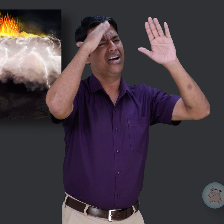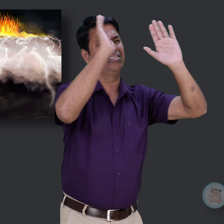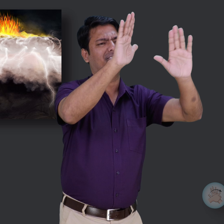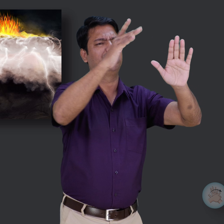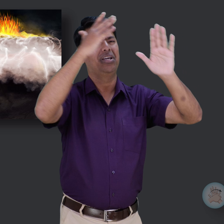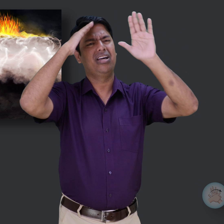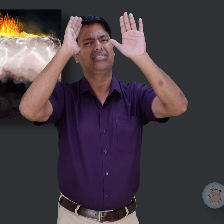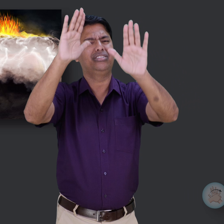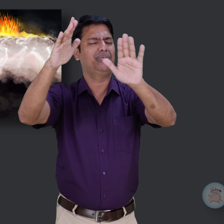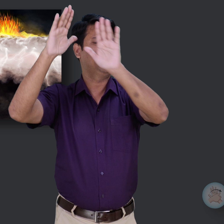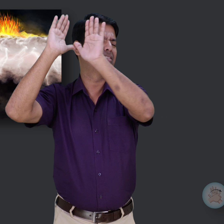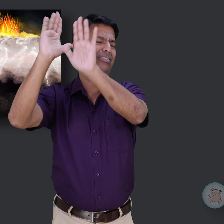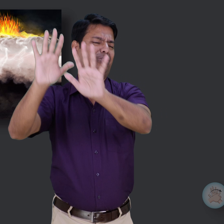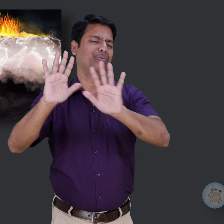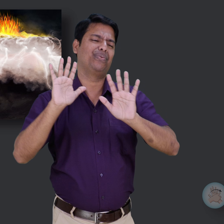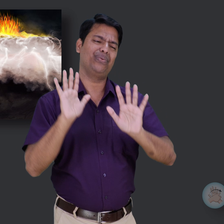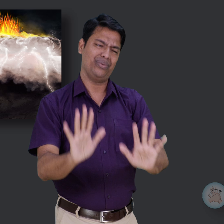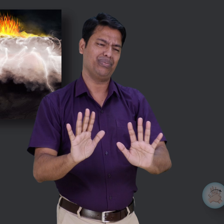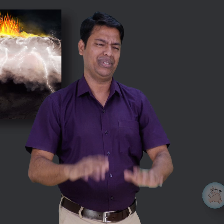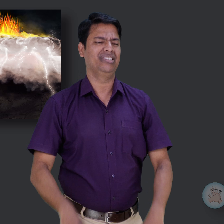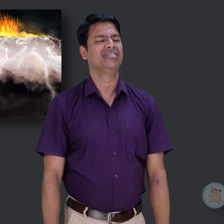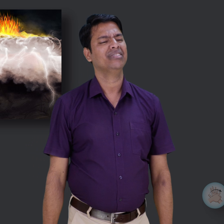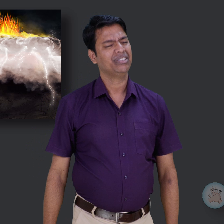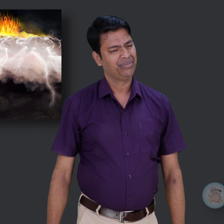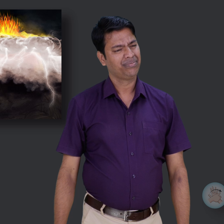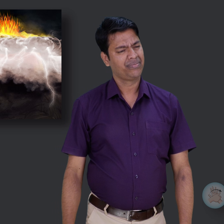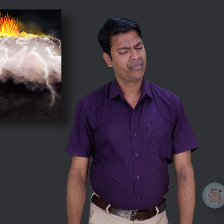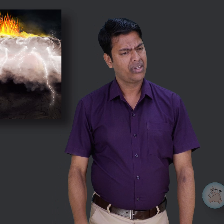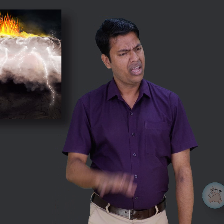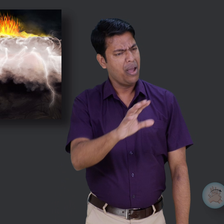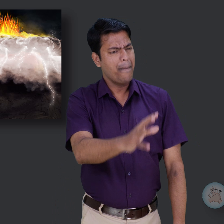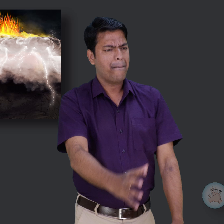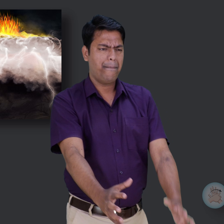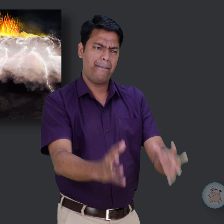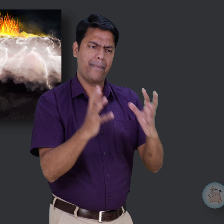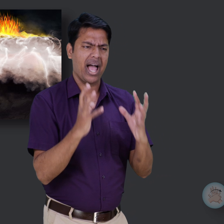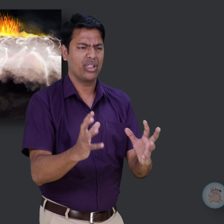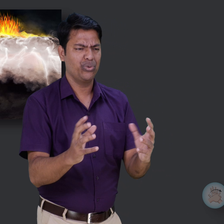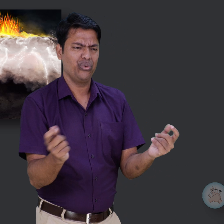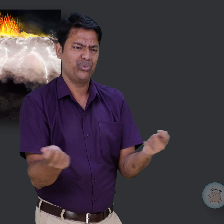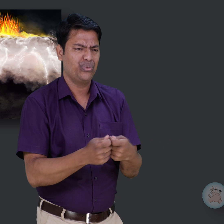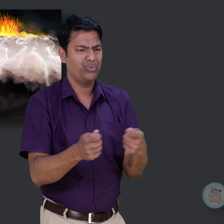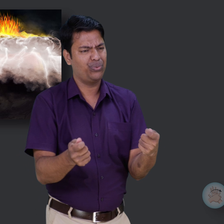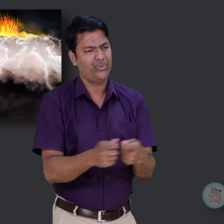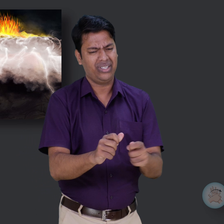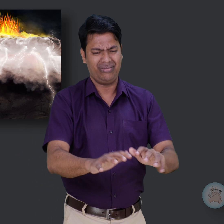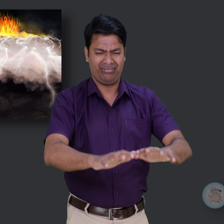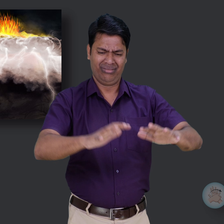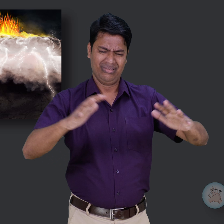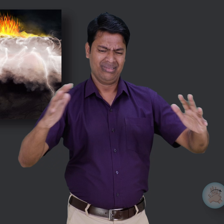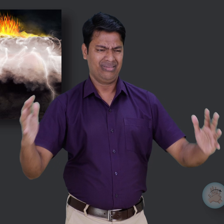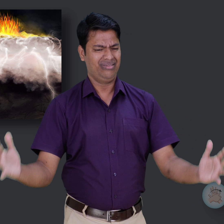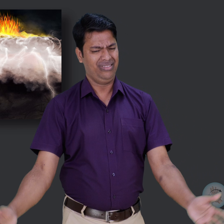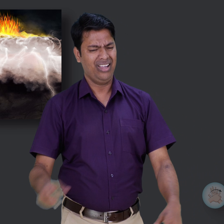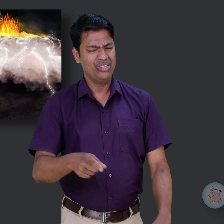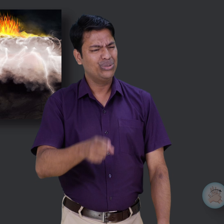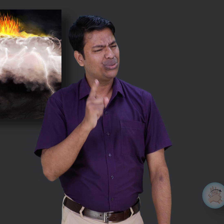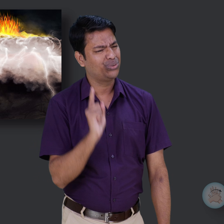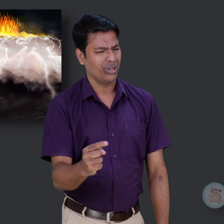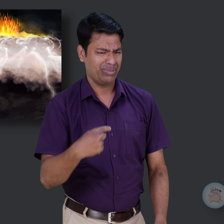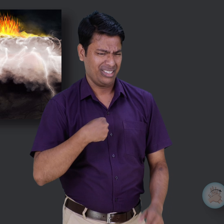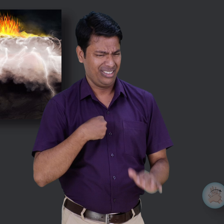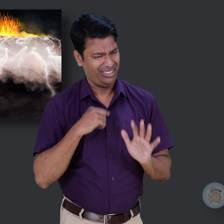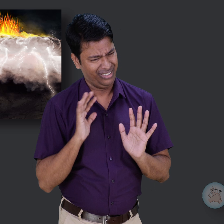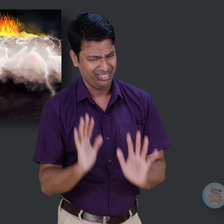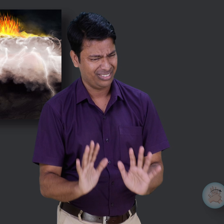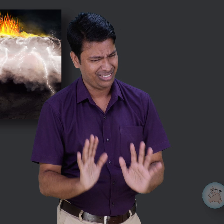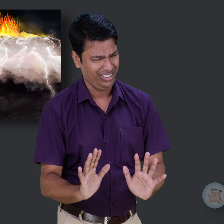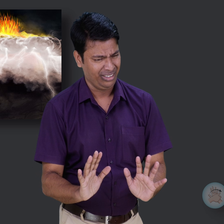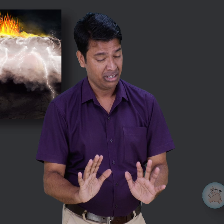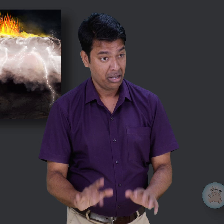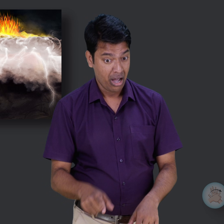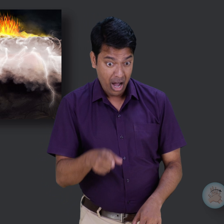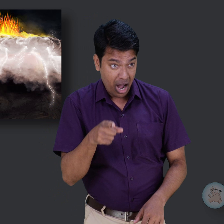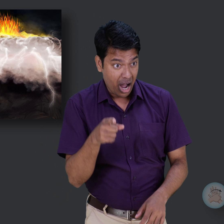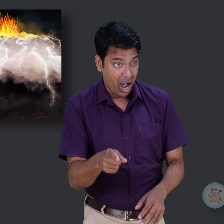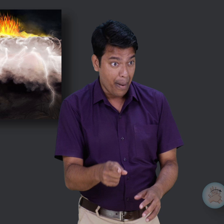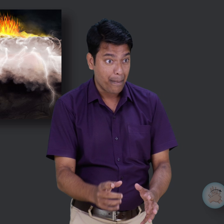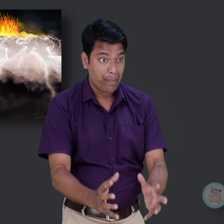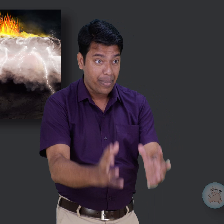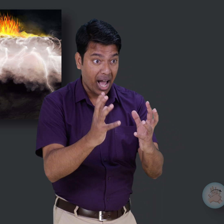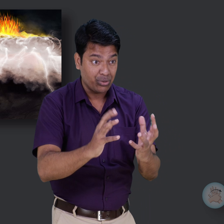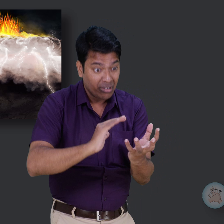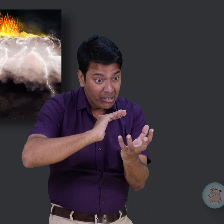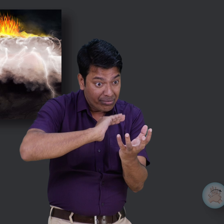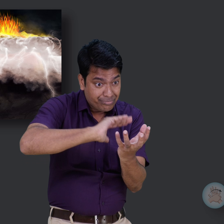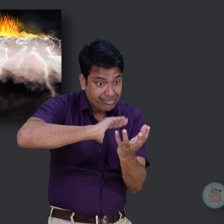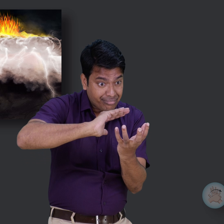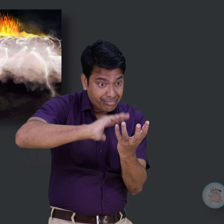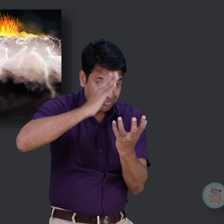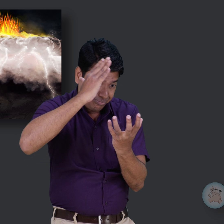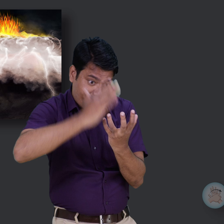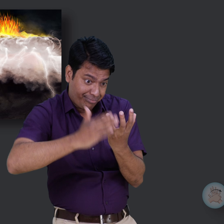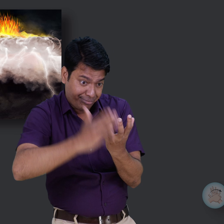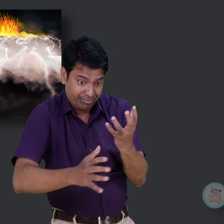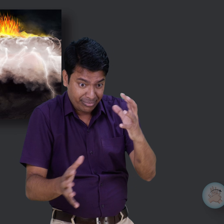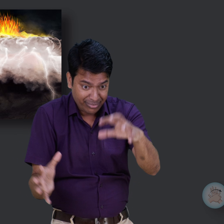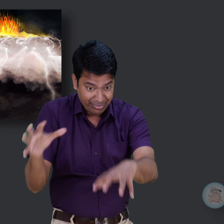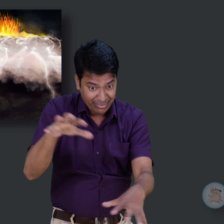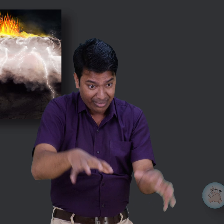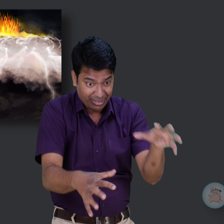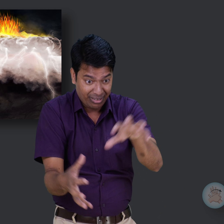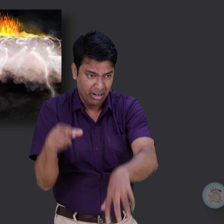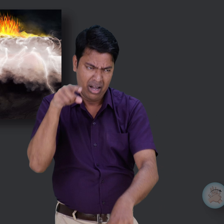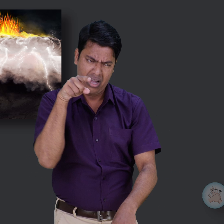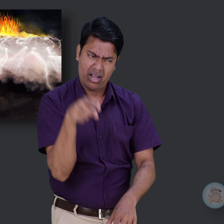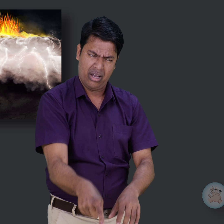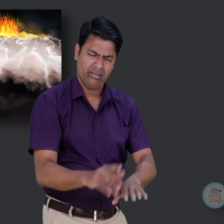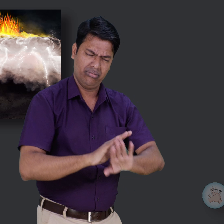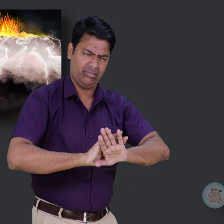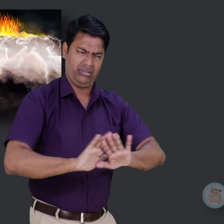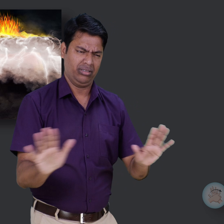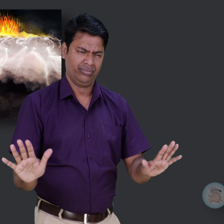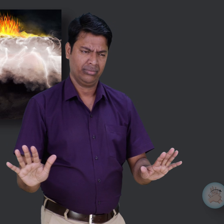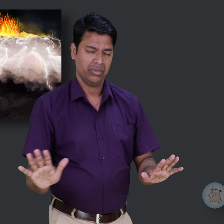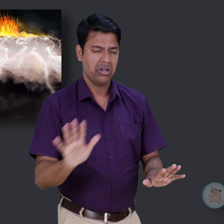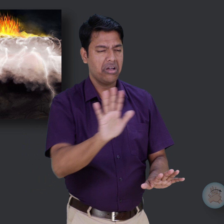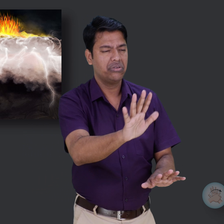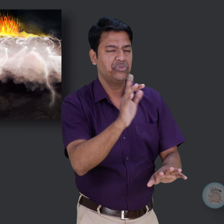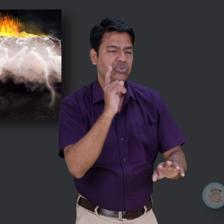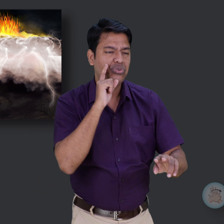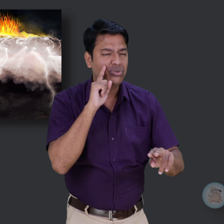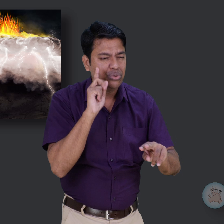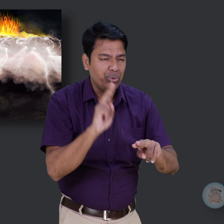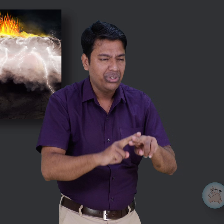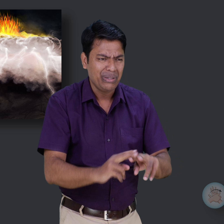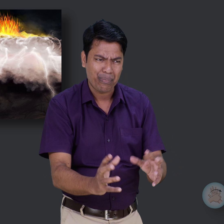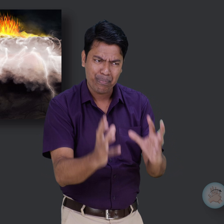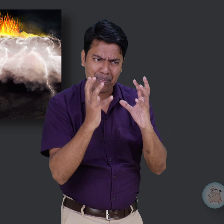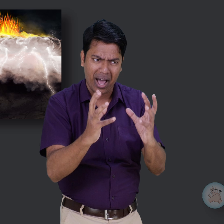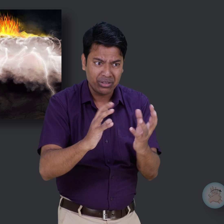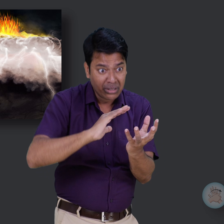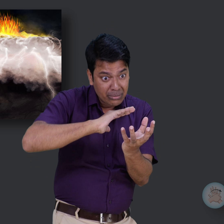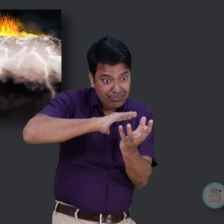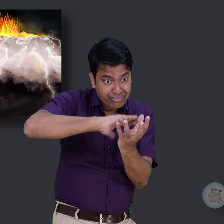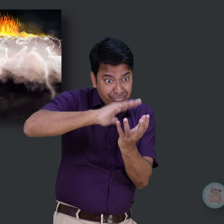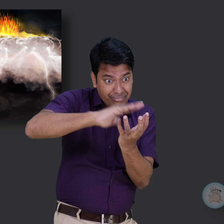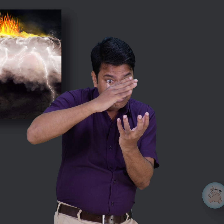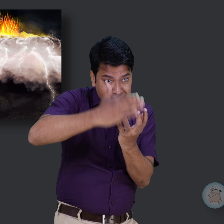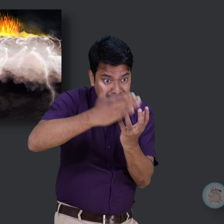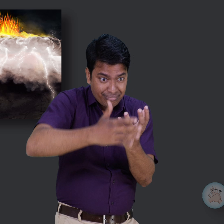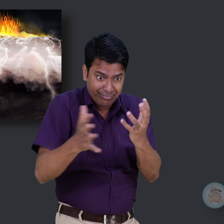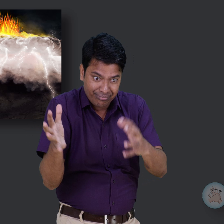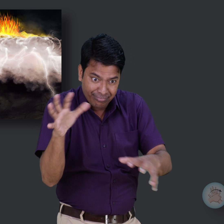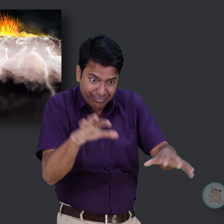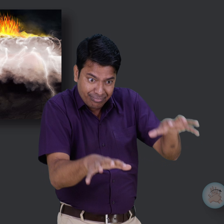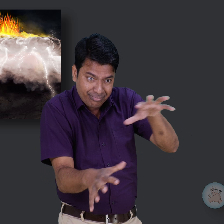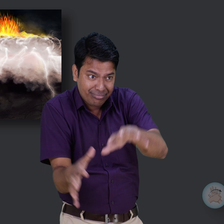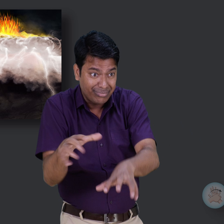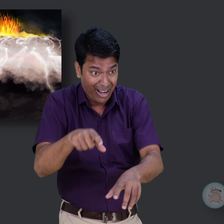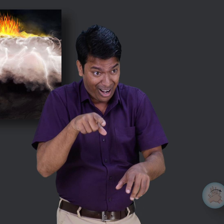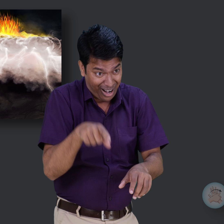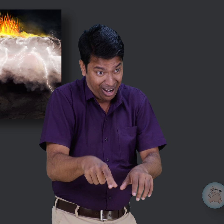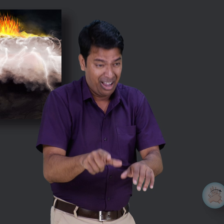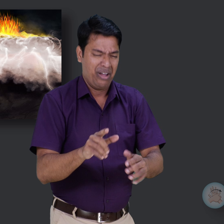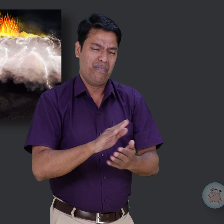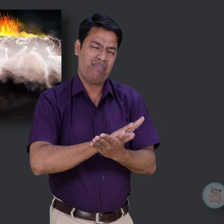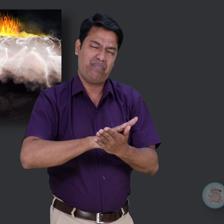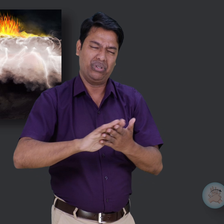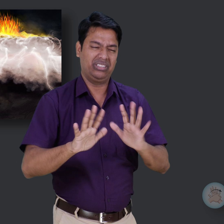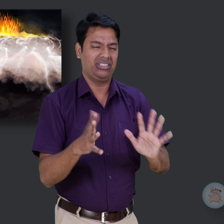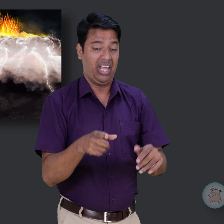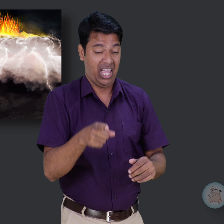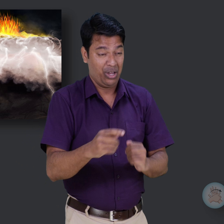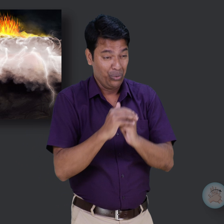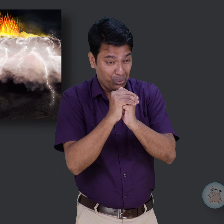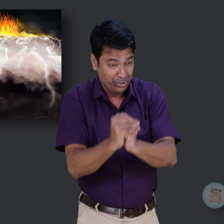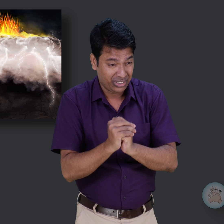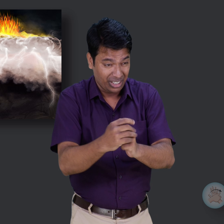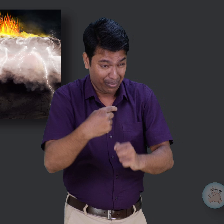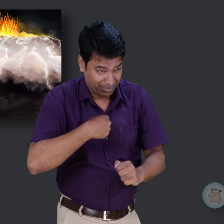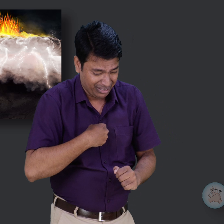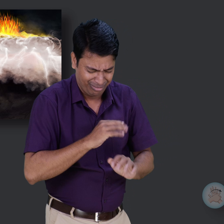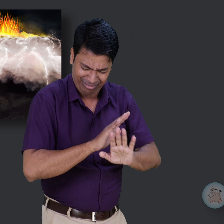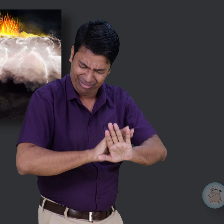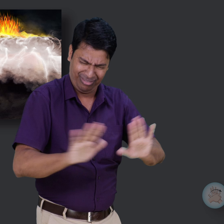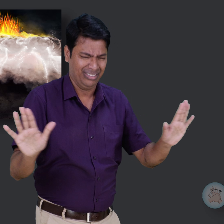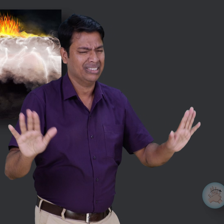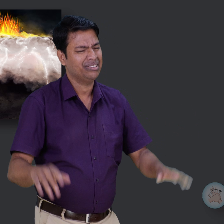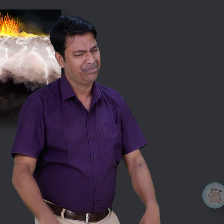Now if you make an altar of stones for Me, you must not build it with stones shaped by tools;